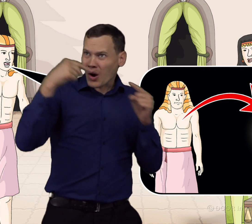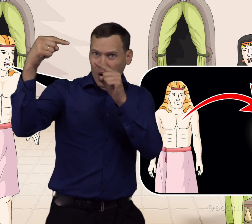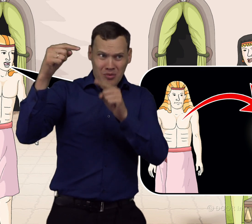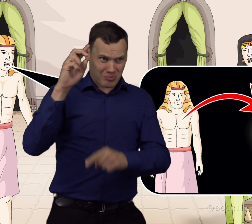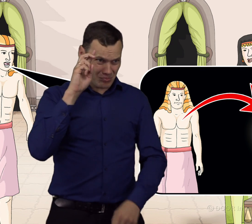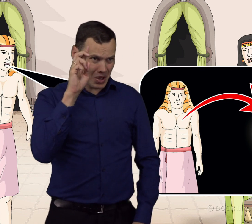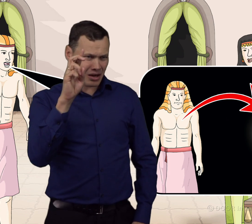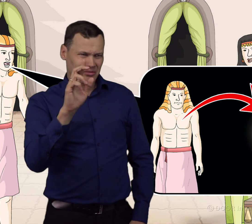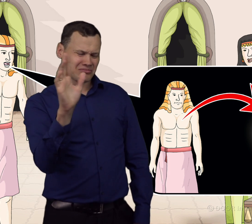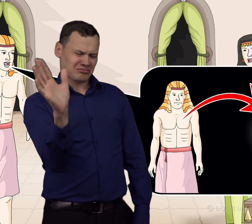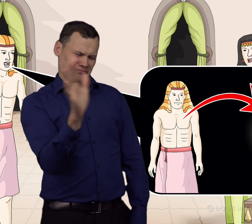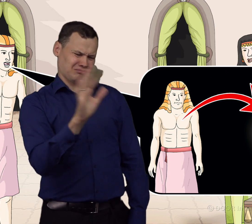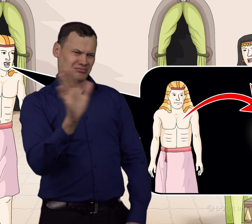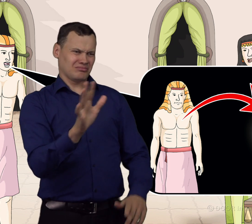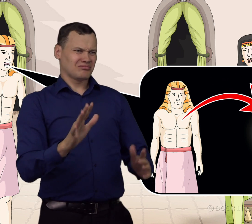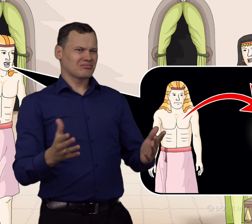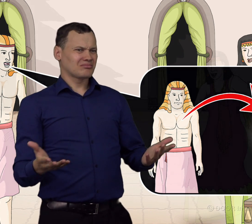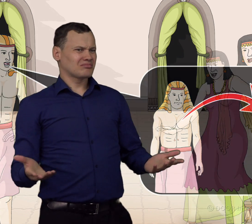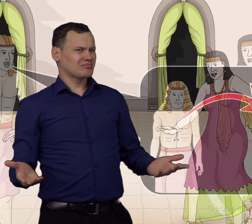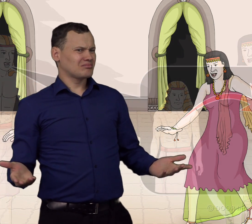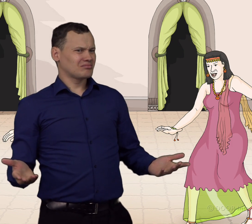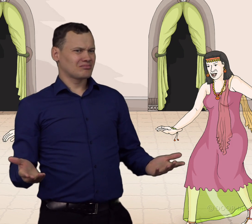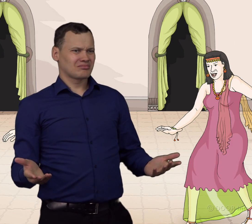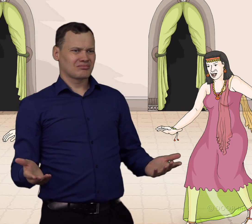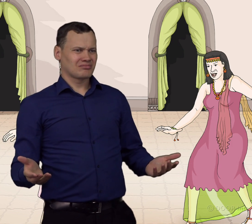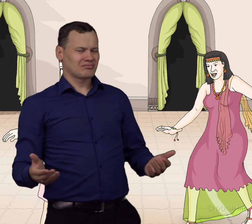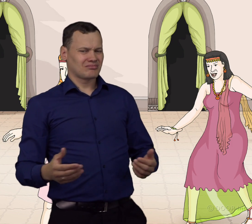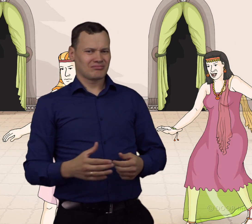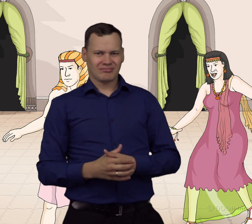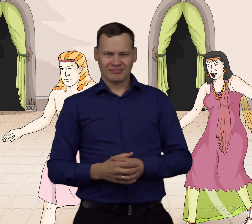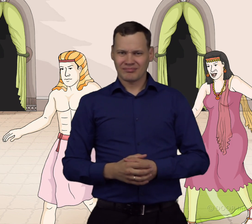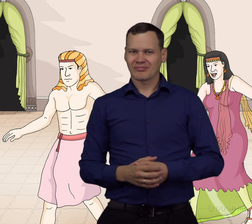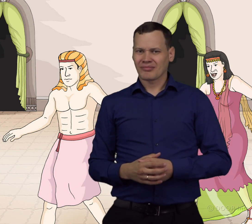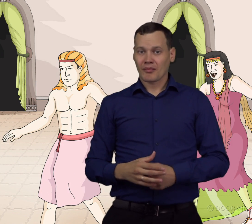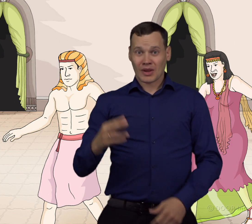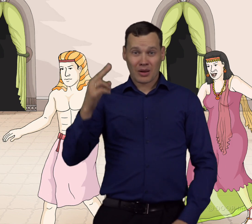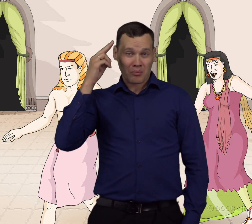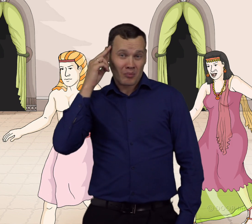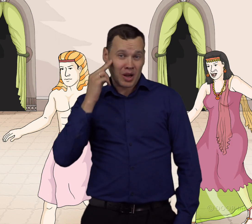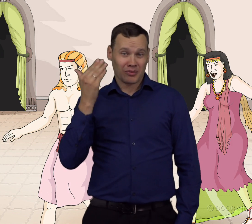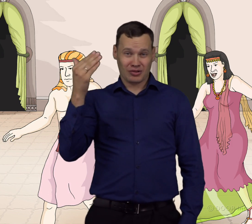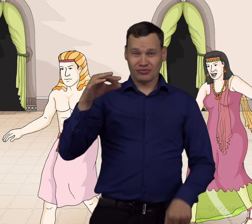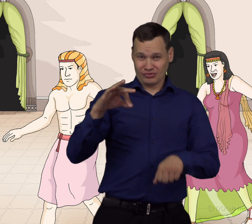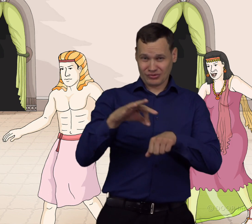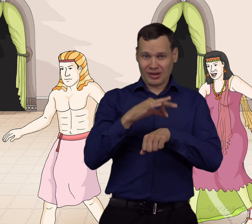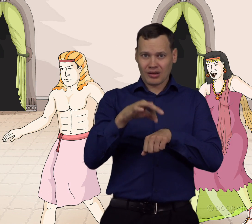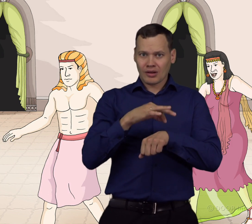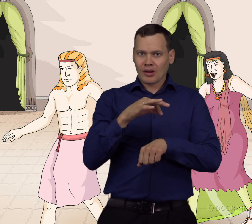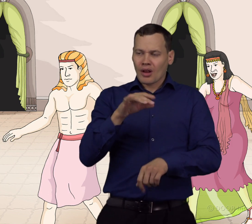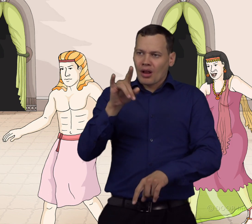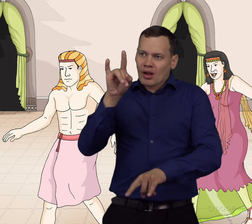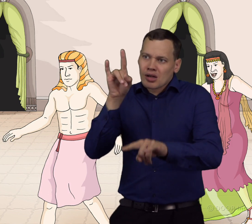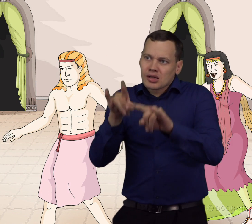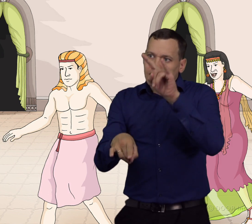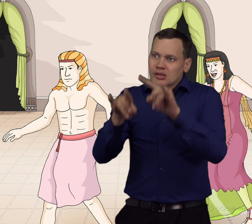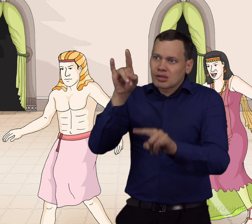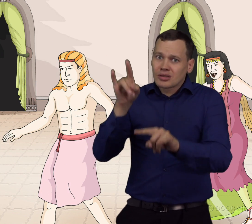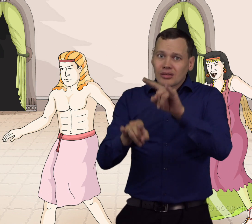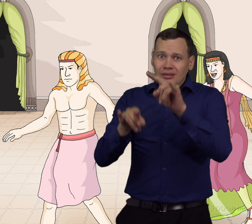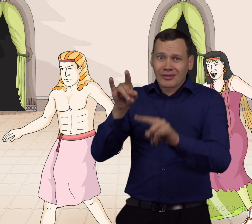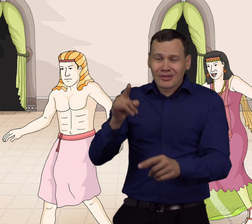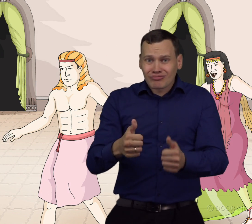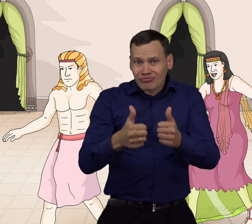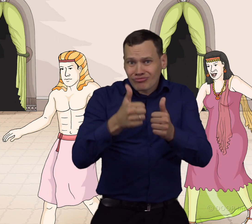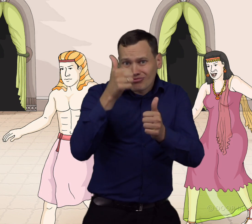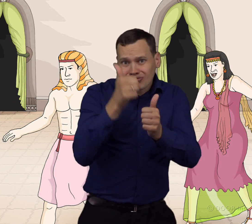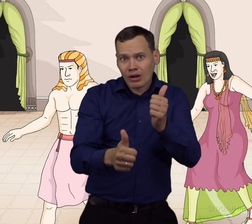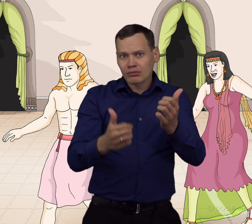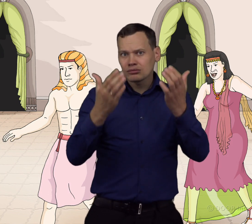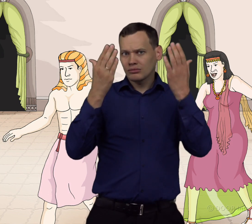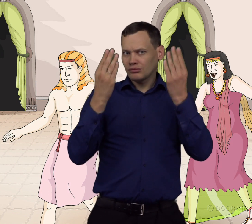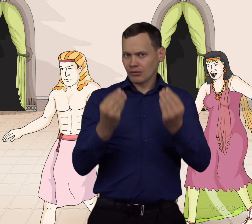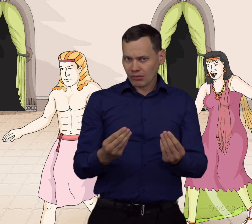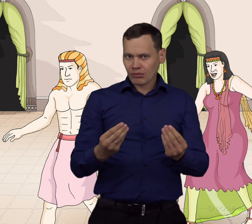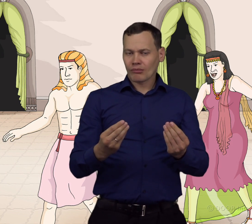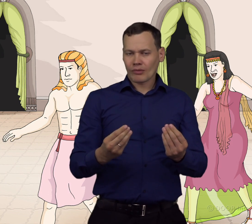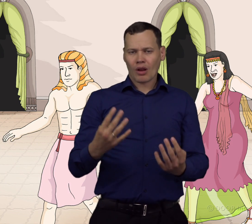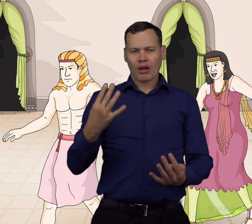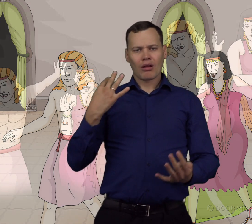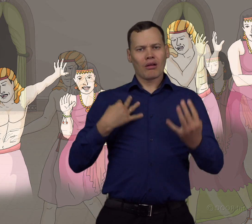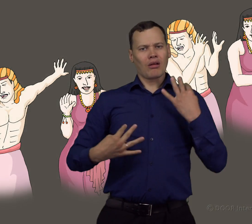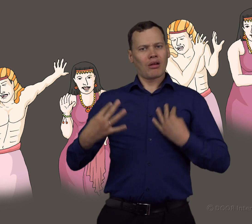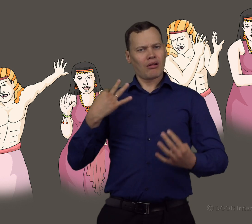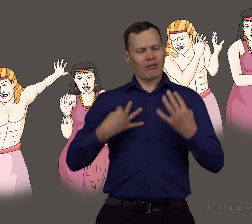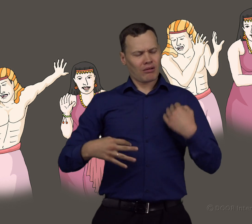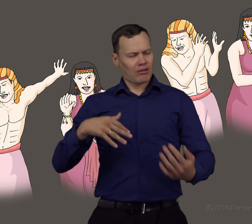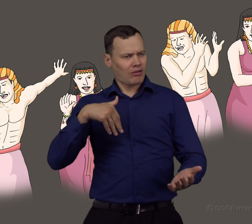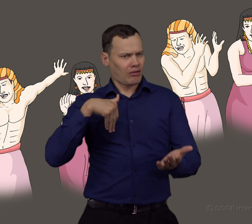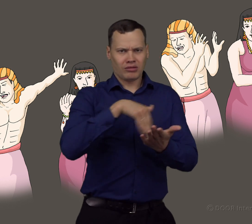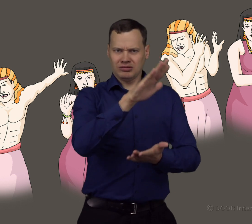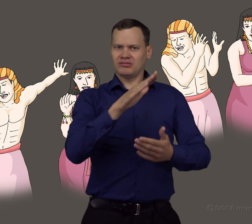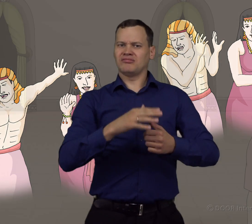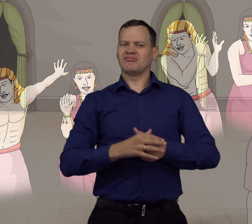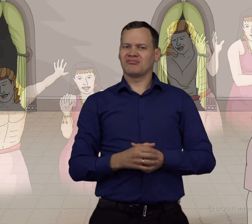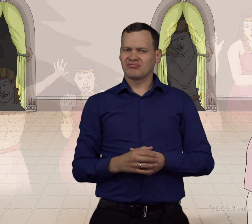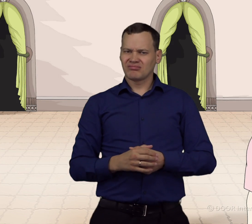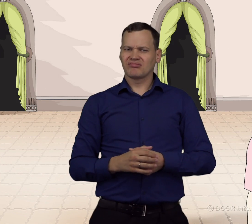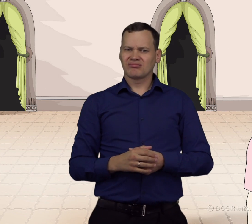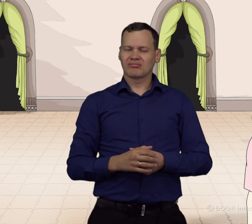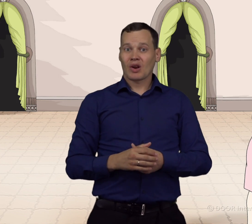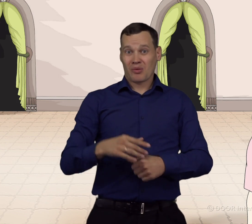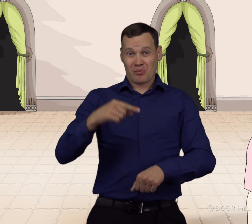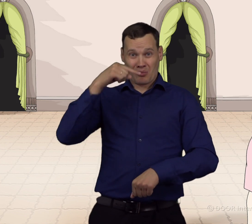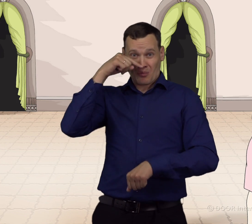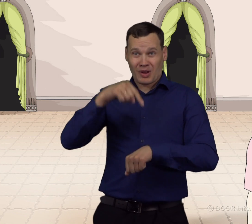Although Potiphar’s wife spoke to Joseph day after day, he refused to go to bed with her or even be near her.